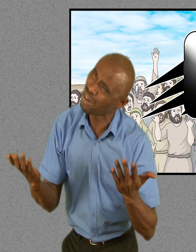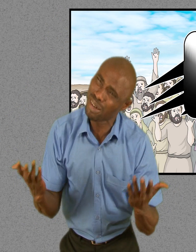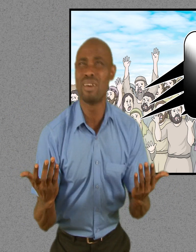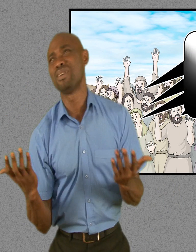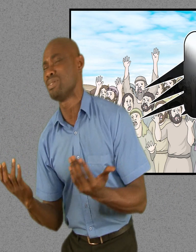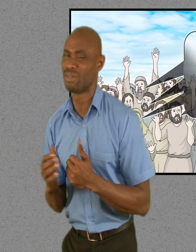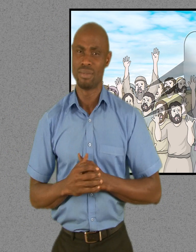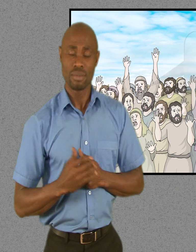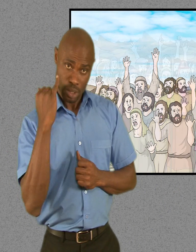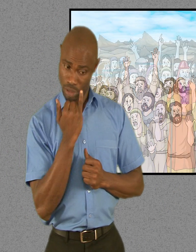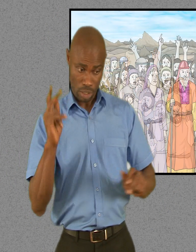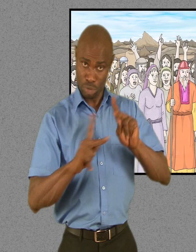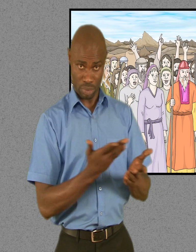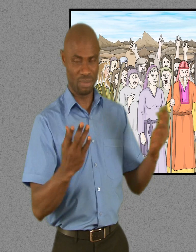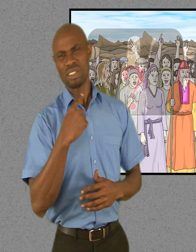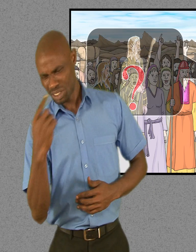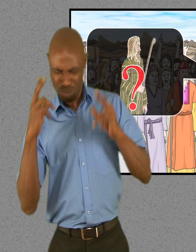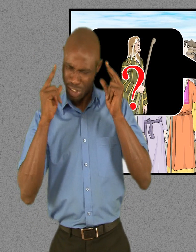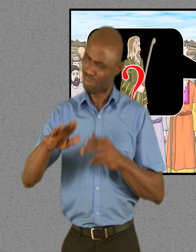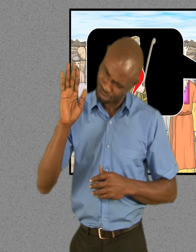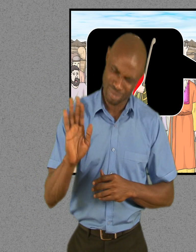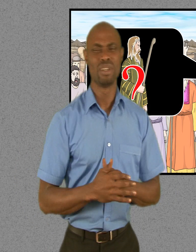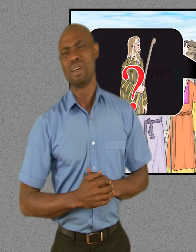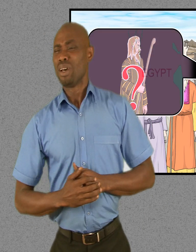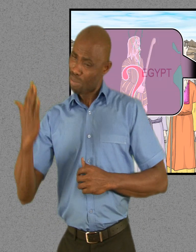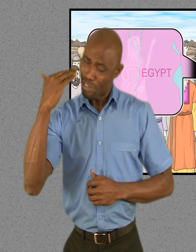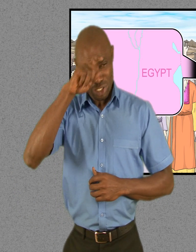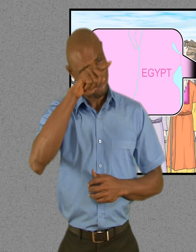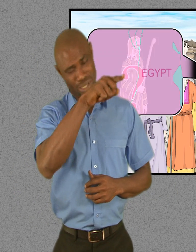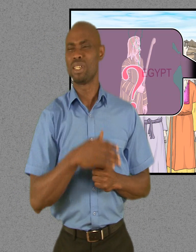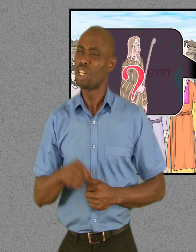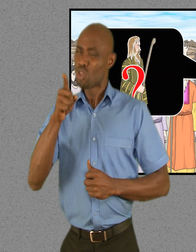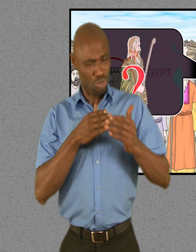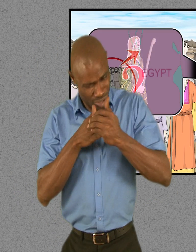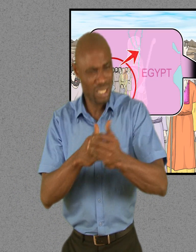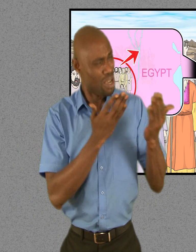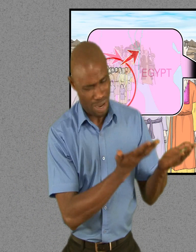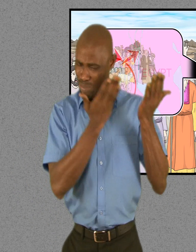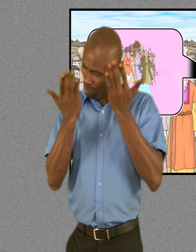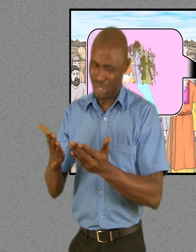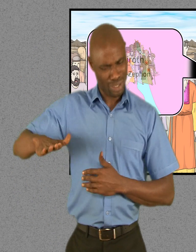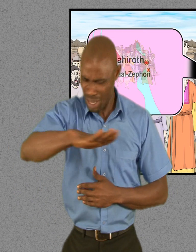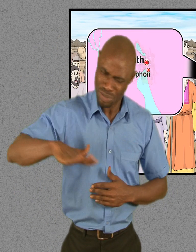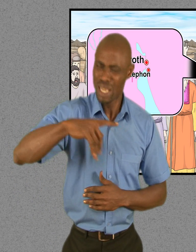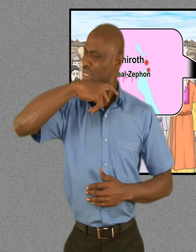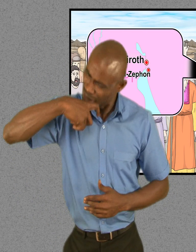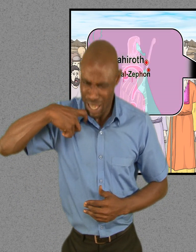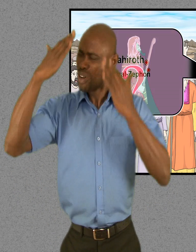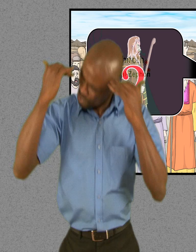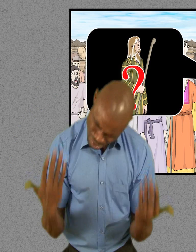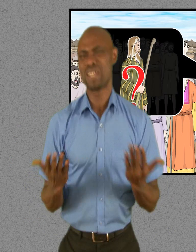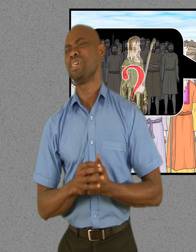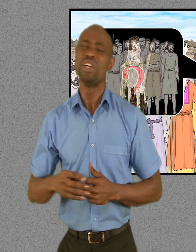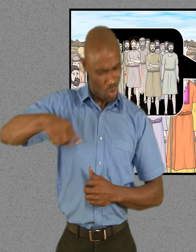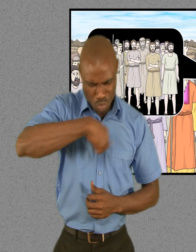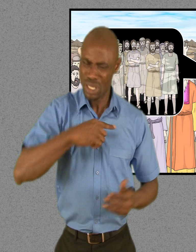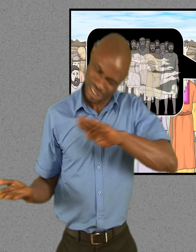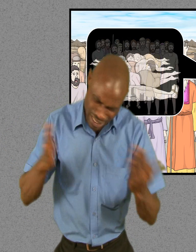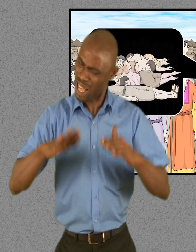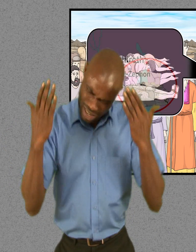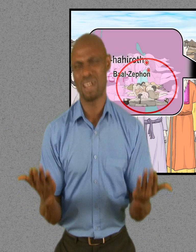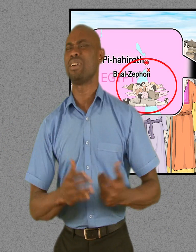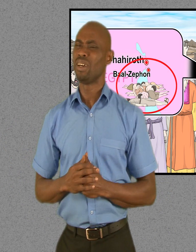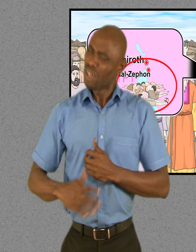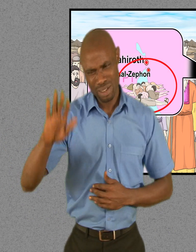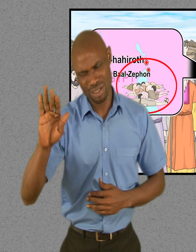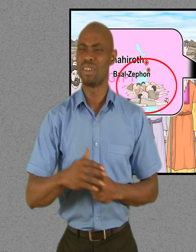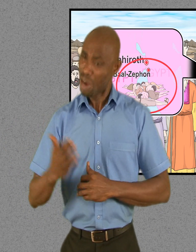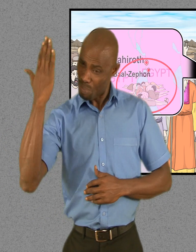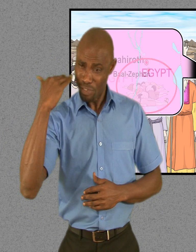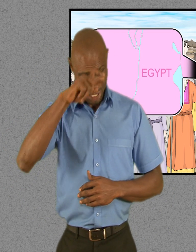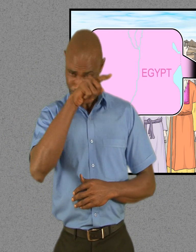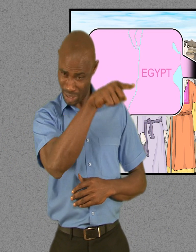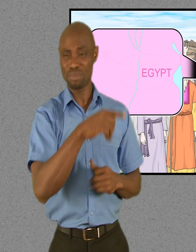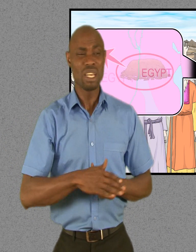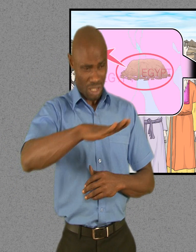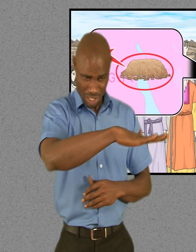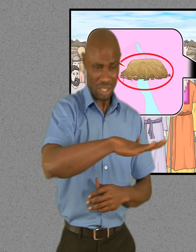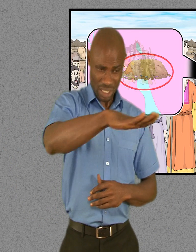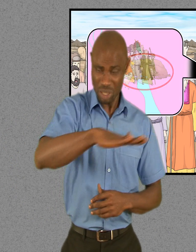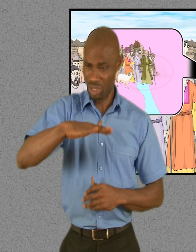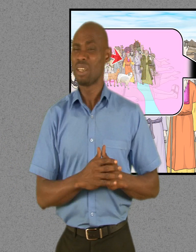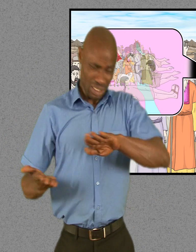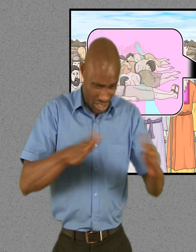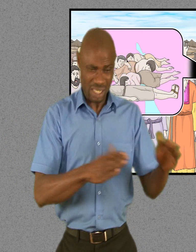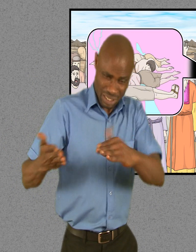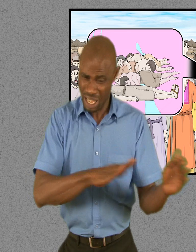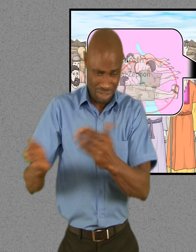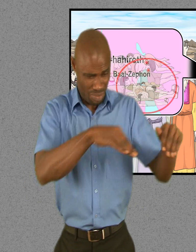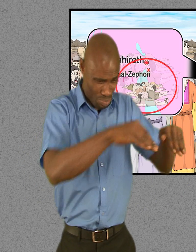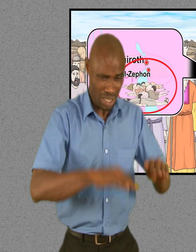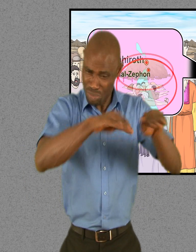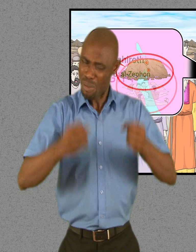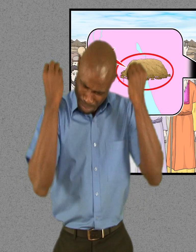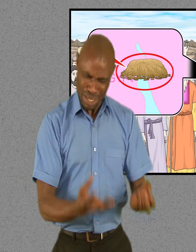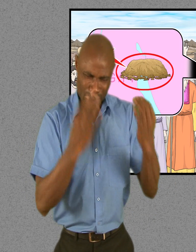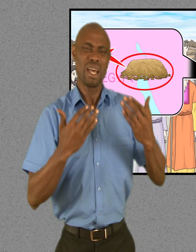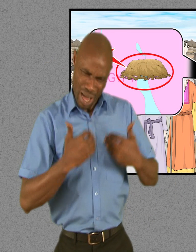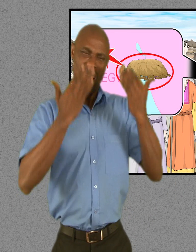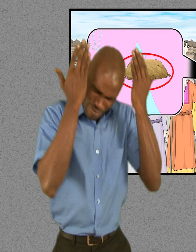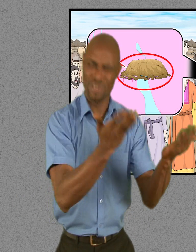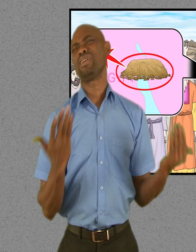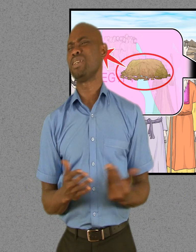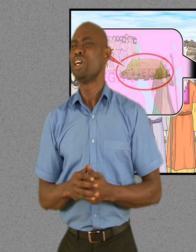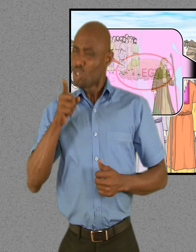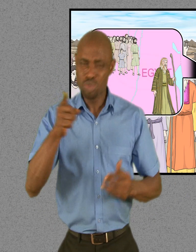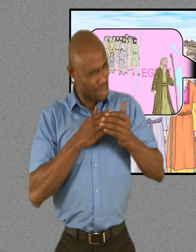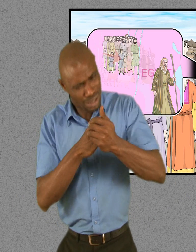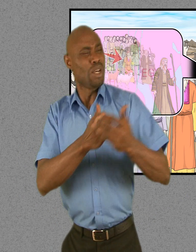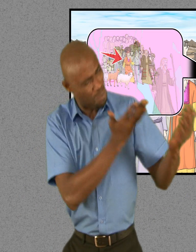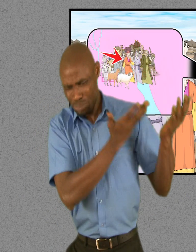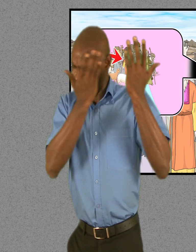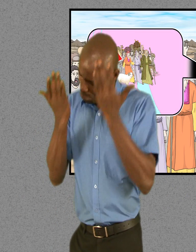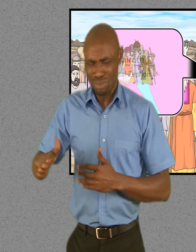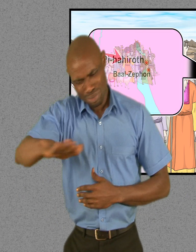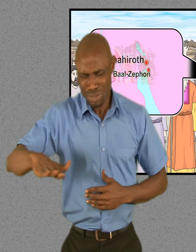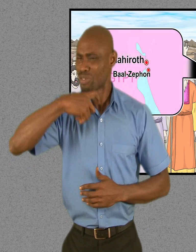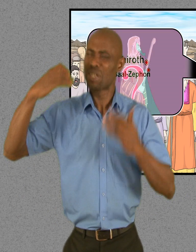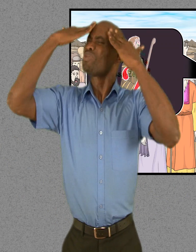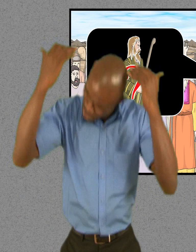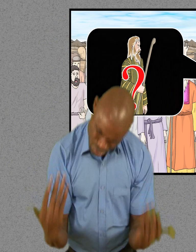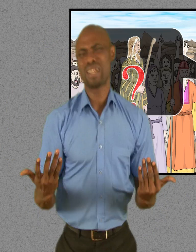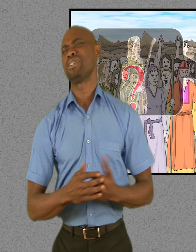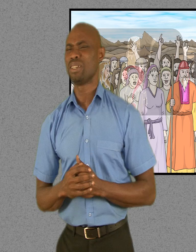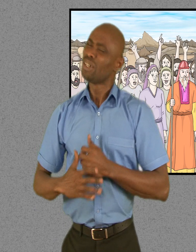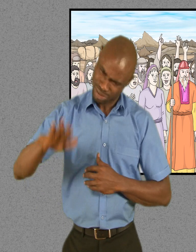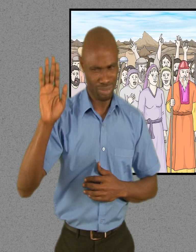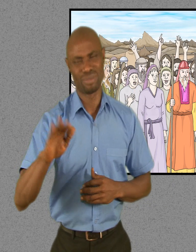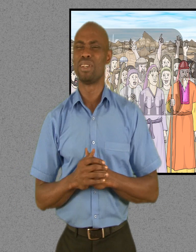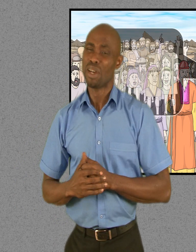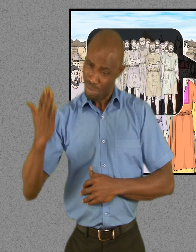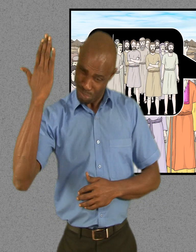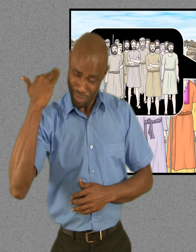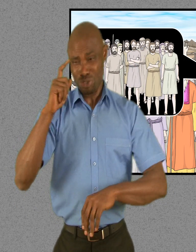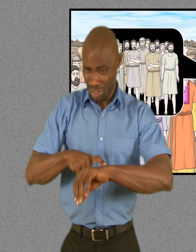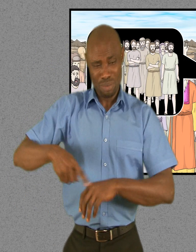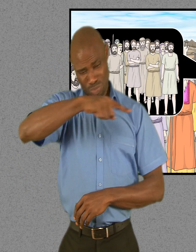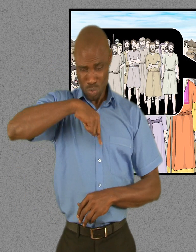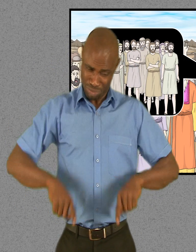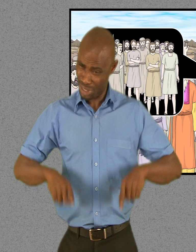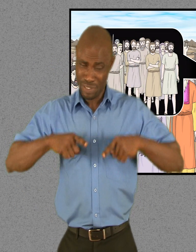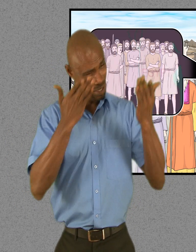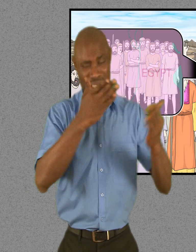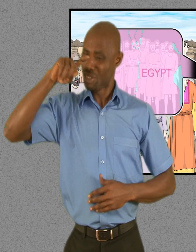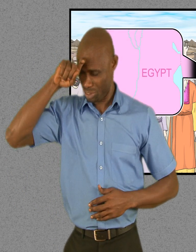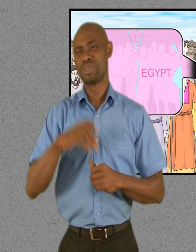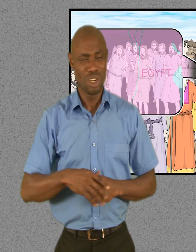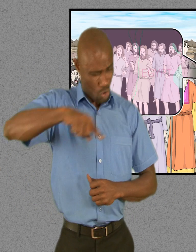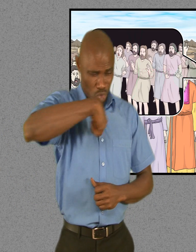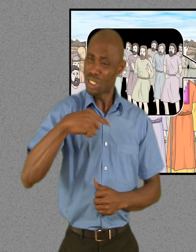They said to Moses, “Was it because there were no graves in Egypt that you brought us into the wilderness to die?